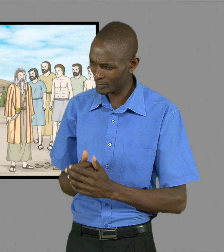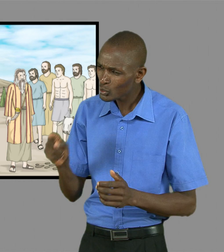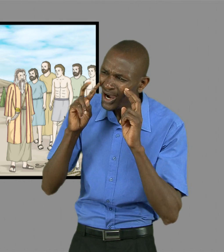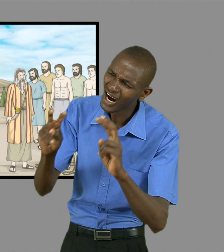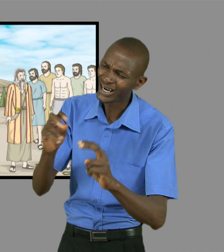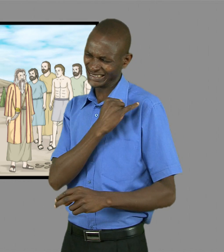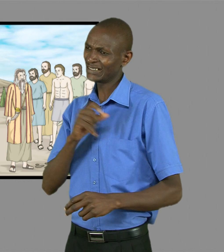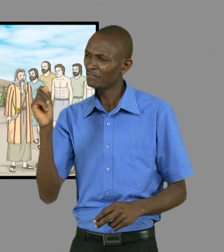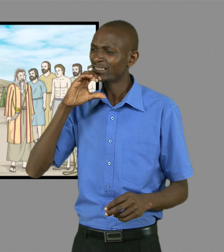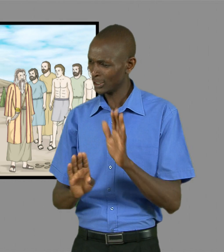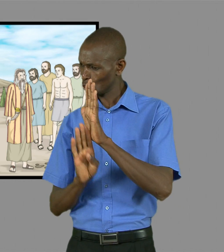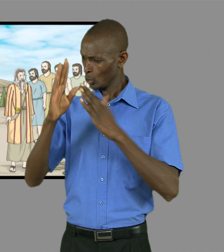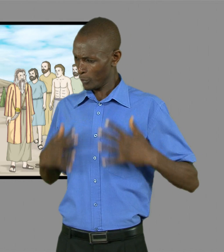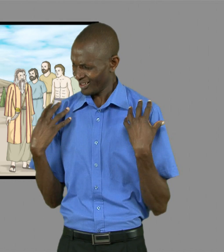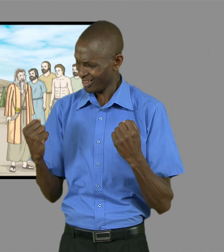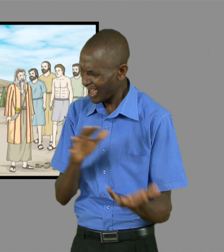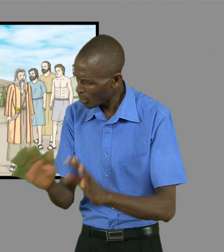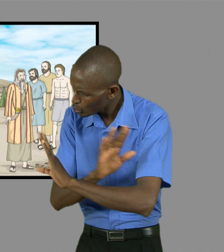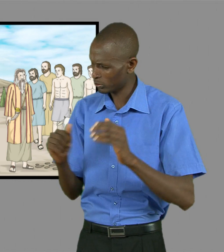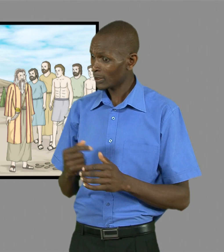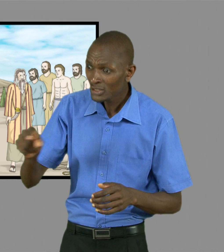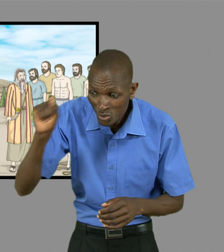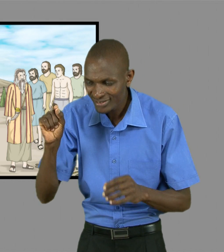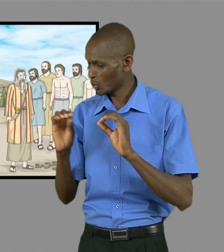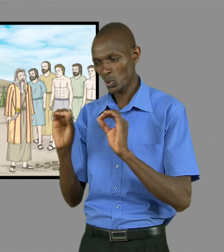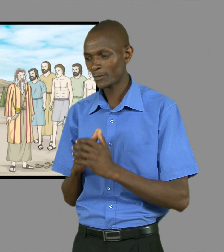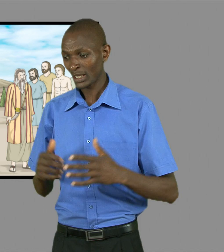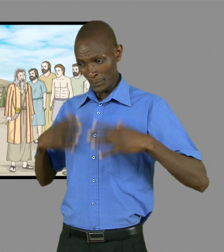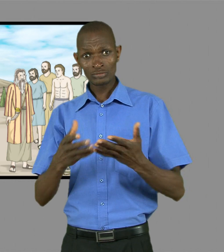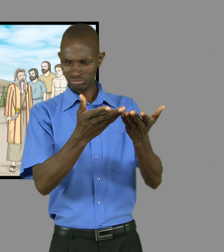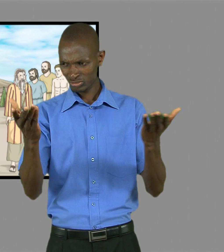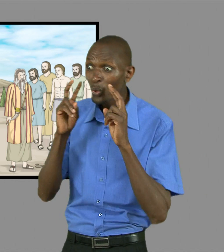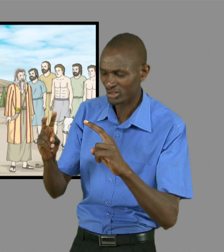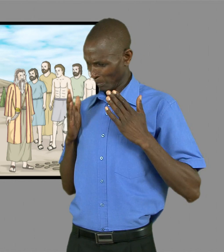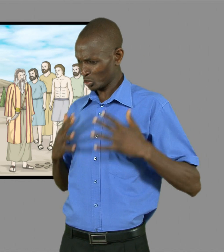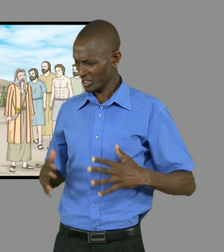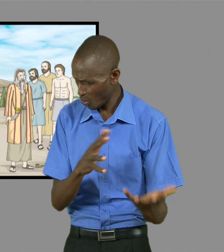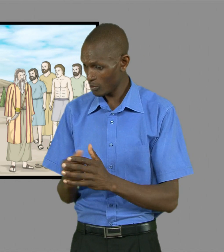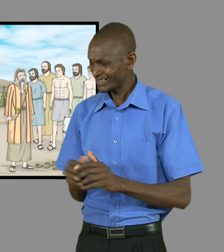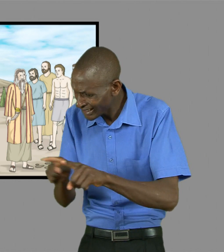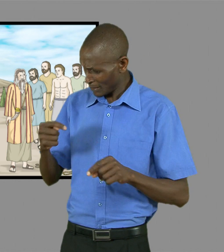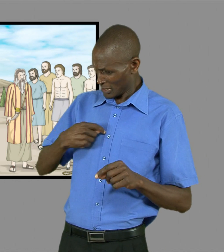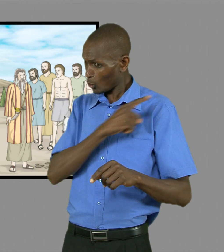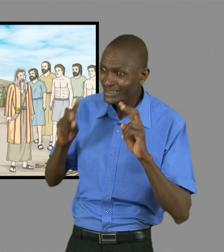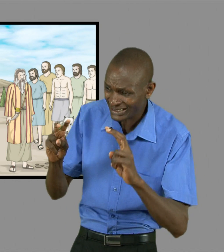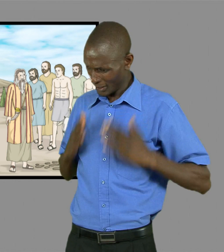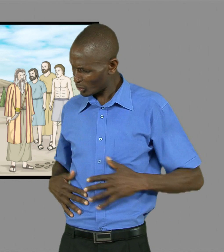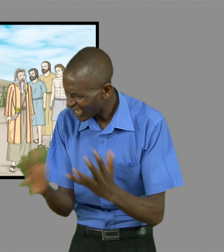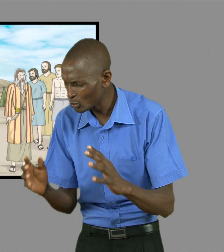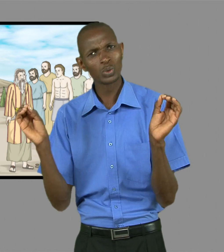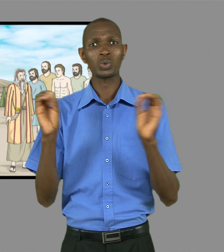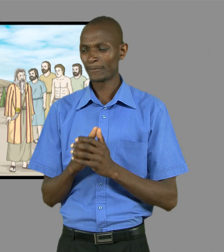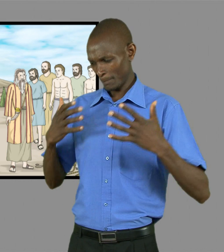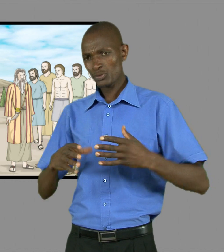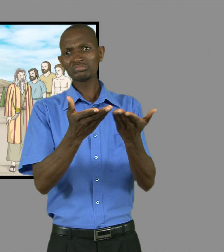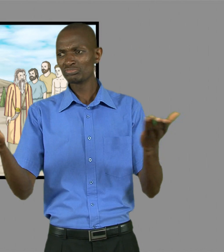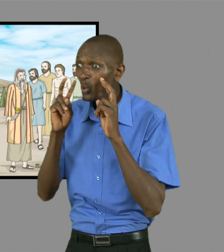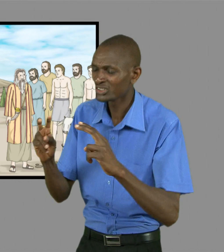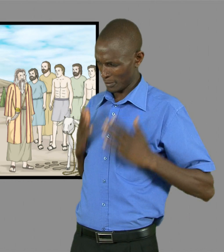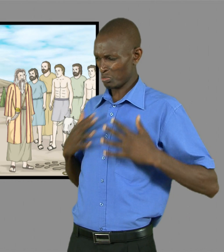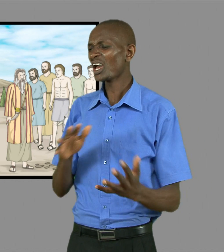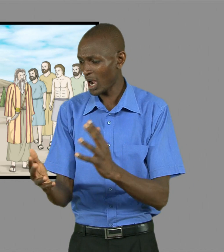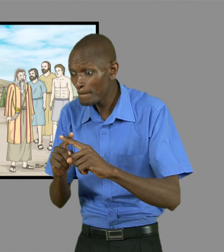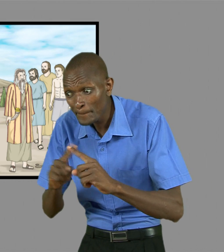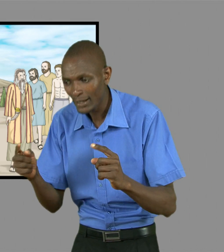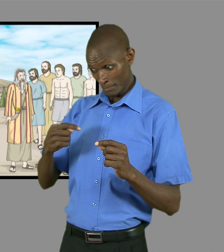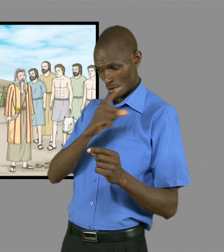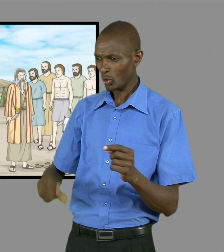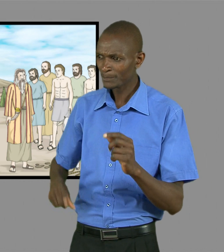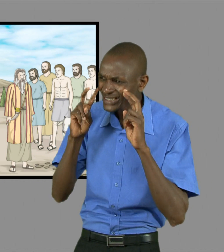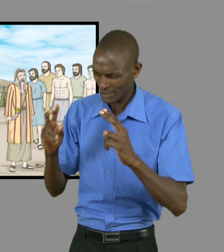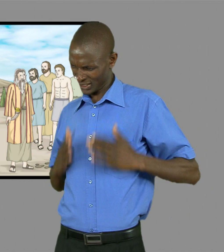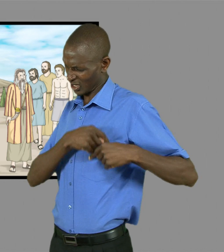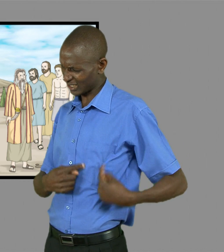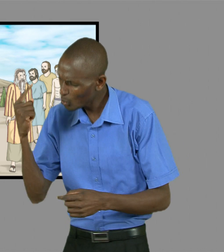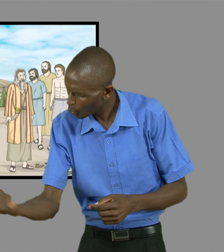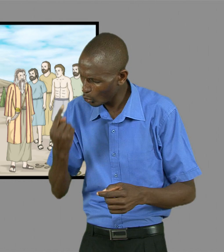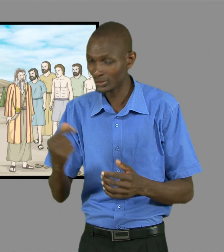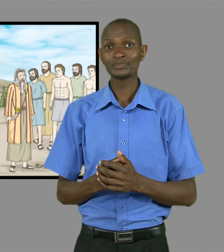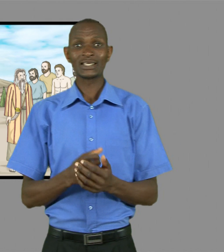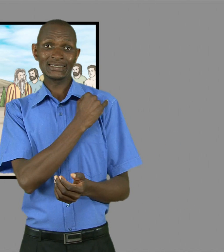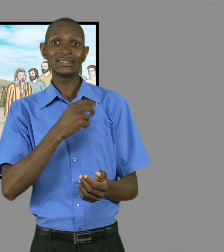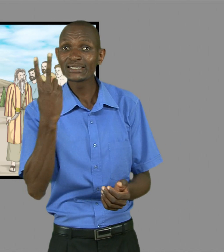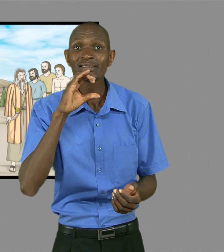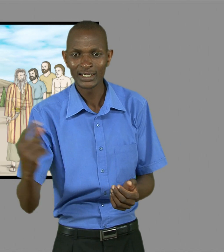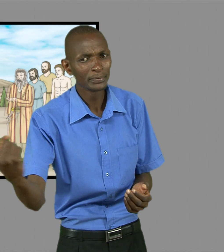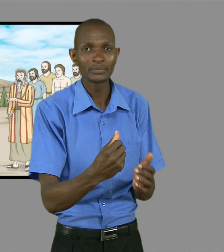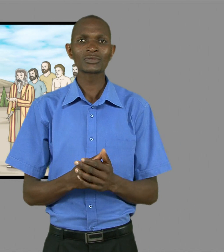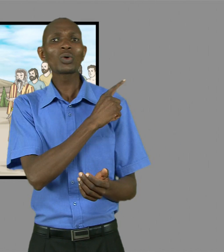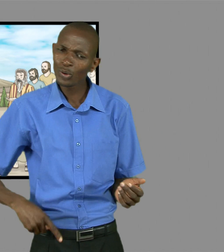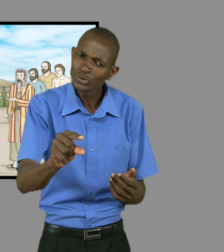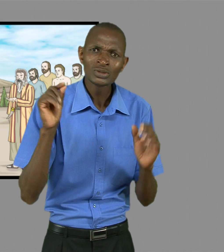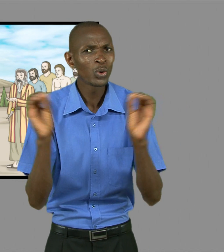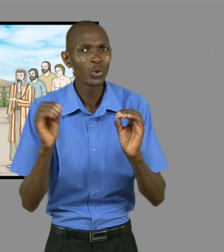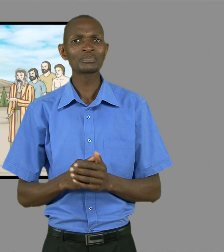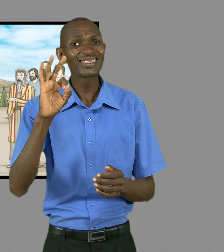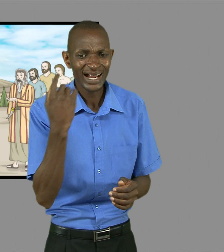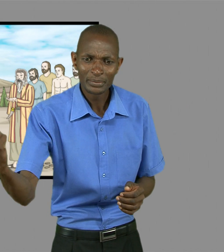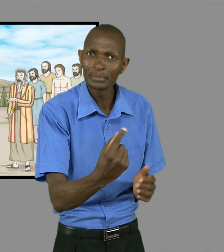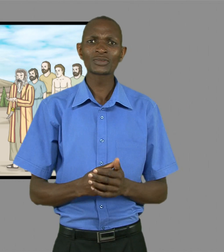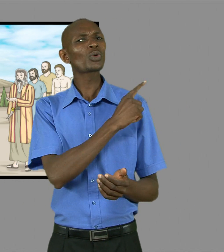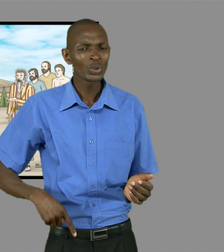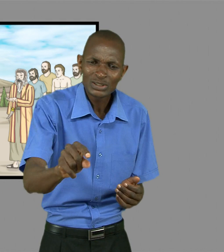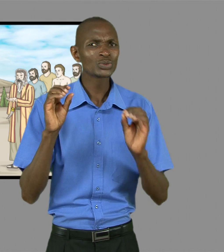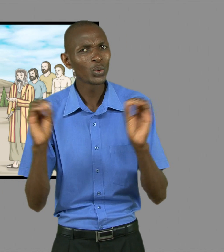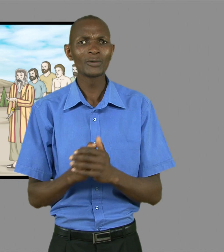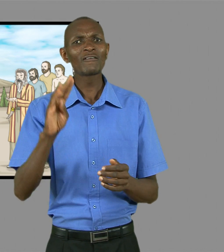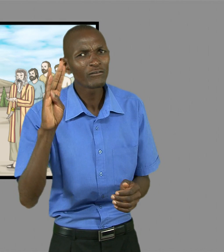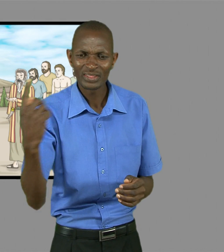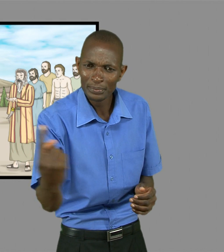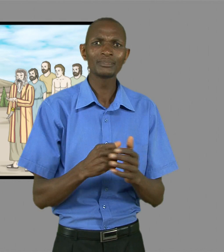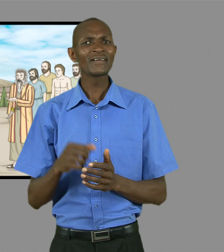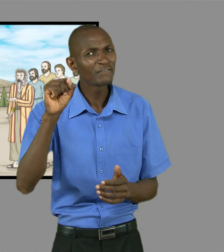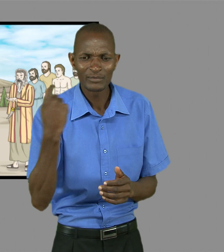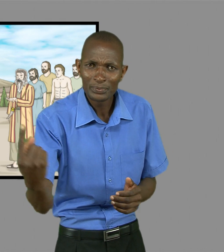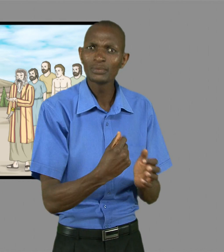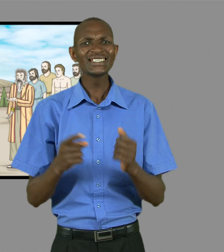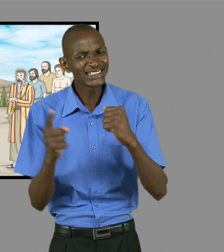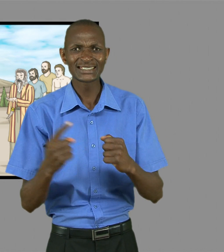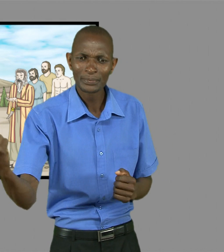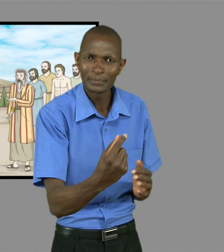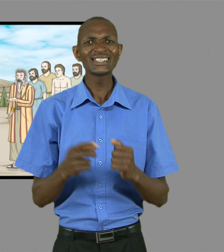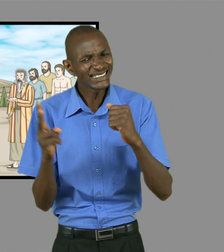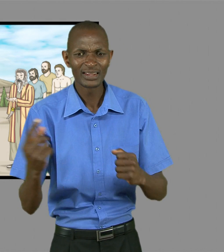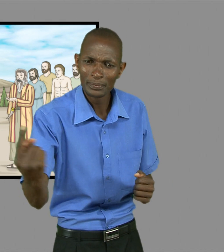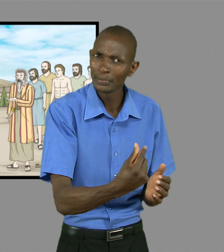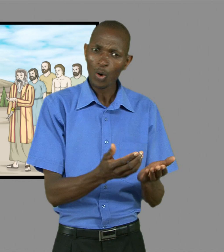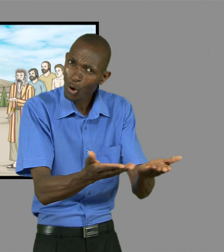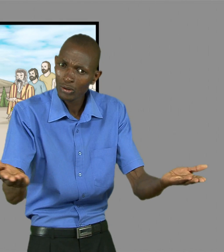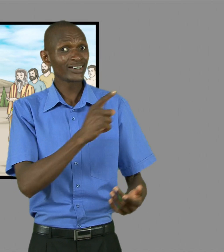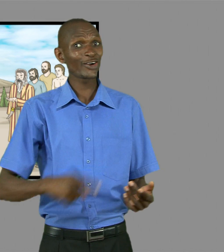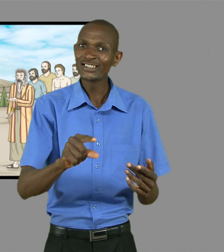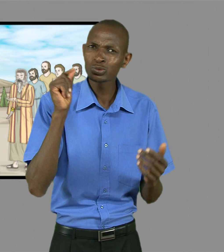For man sees the outward appearance, but the LORD sees the heart.” Then Jesse called Abinadab and presented him to Samuel, who said, “The LORD has not chosen this one either.” Next Jesse presented Shammah, but Samuel said, “The LORD has not chosen this one either.”